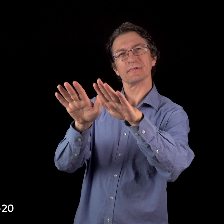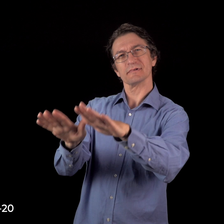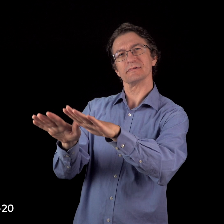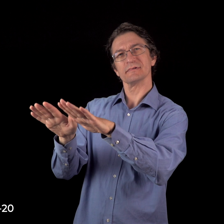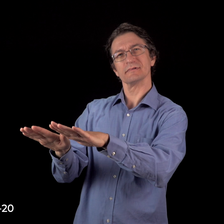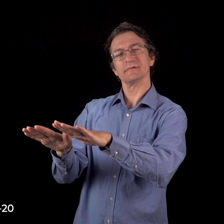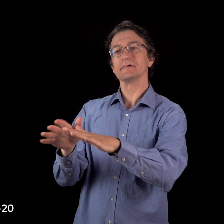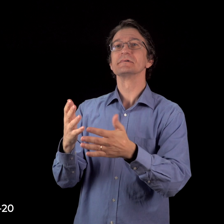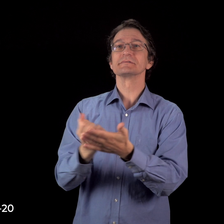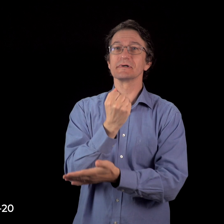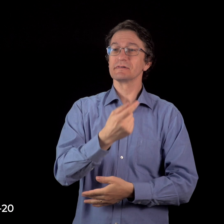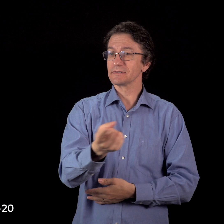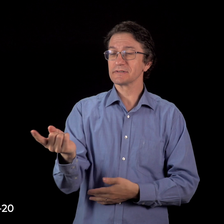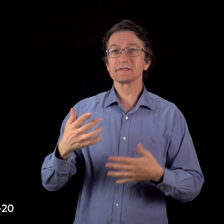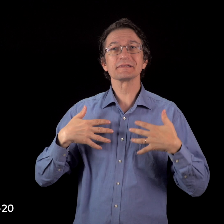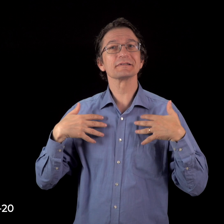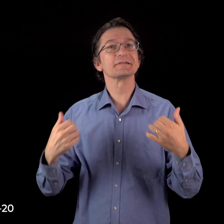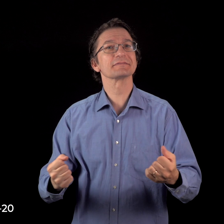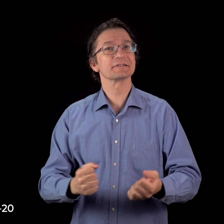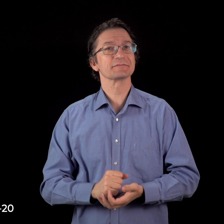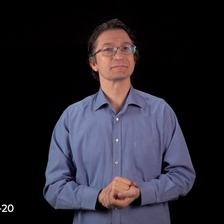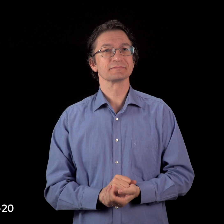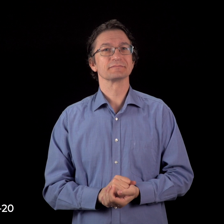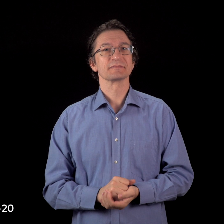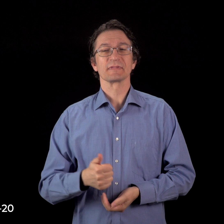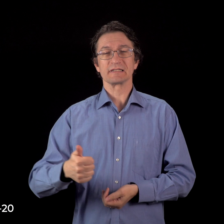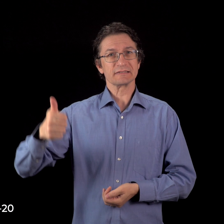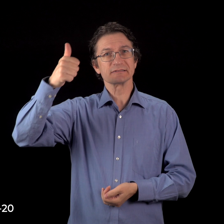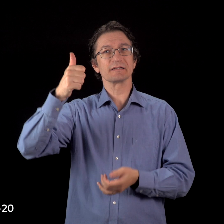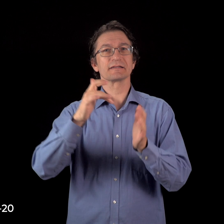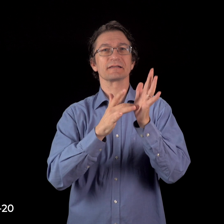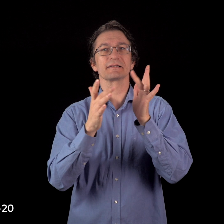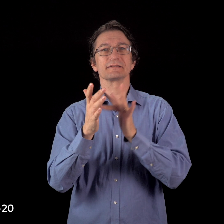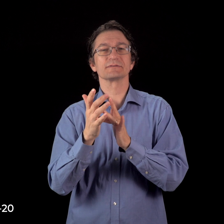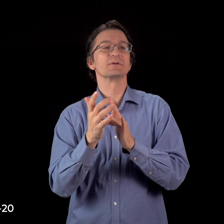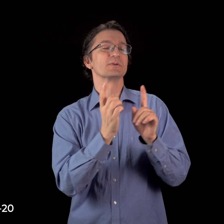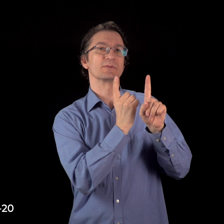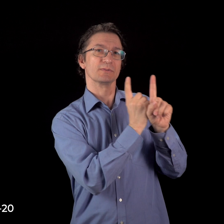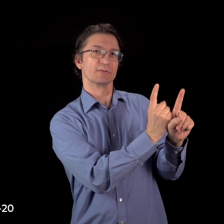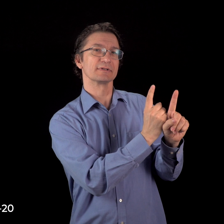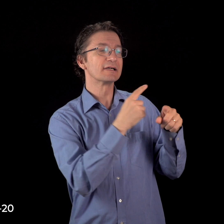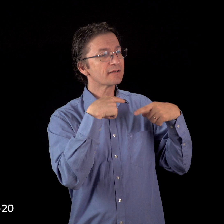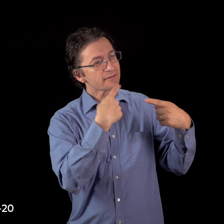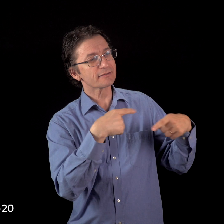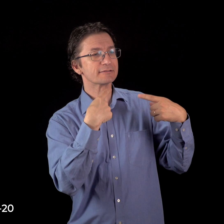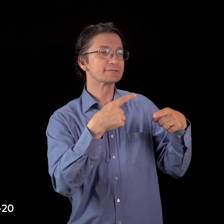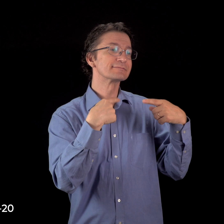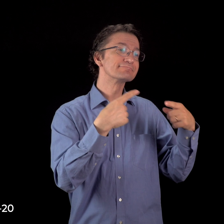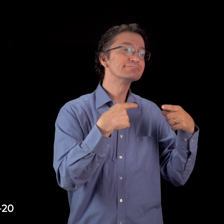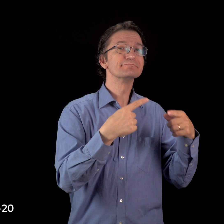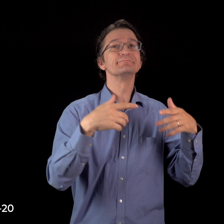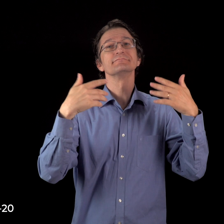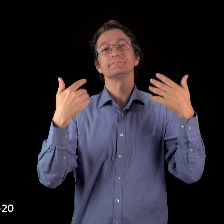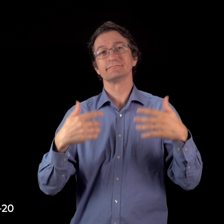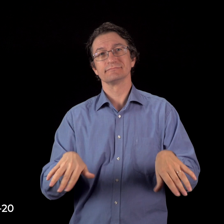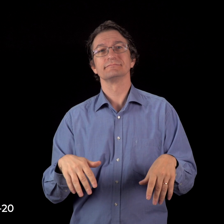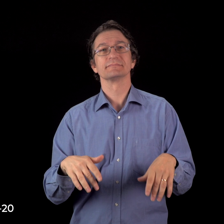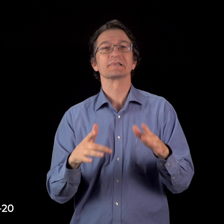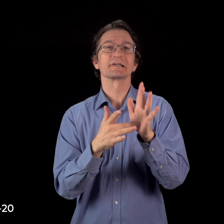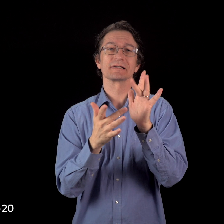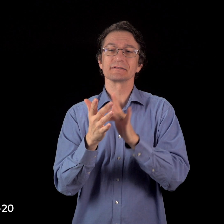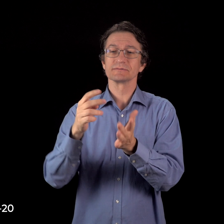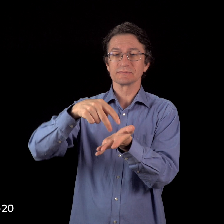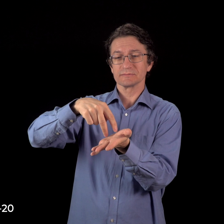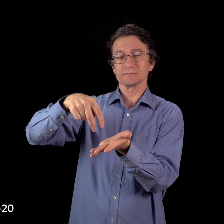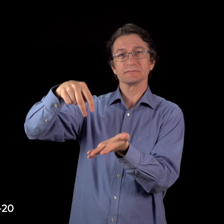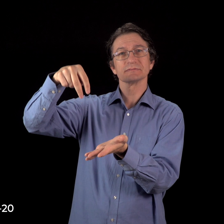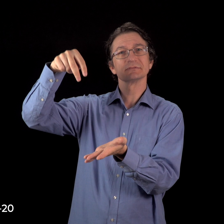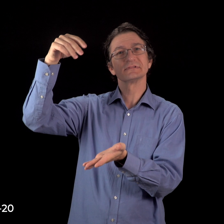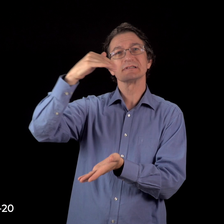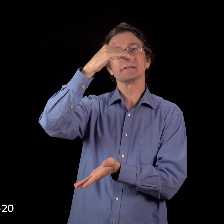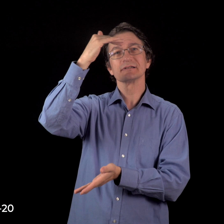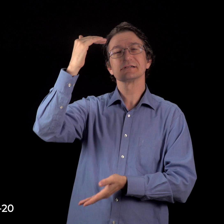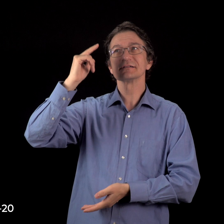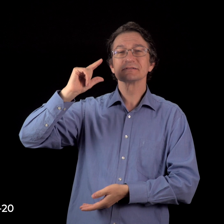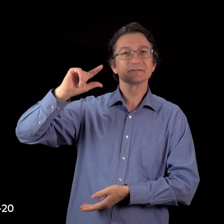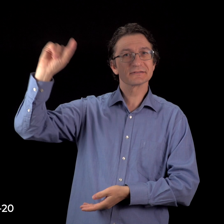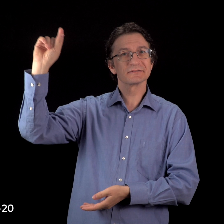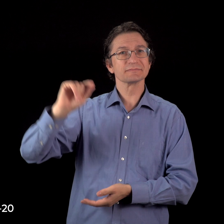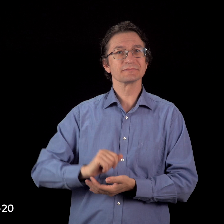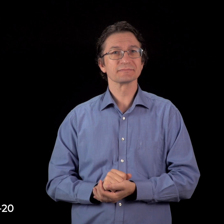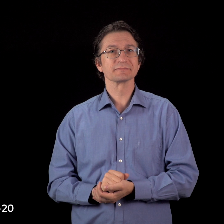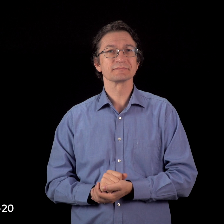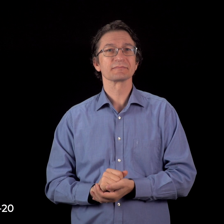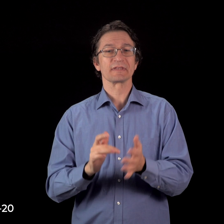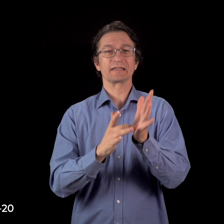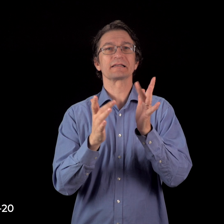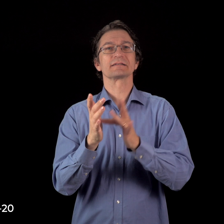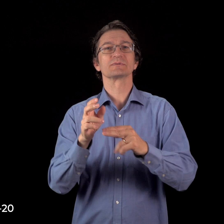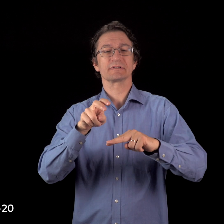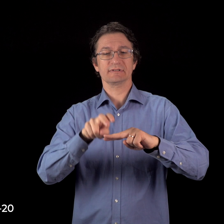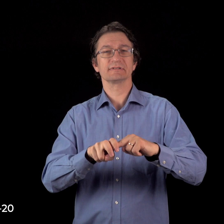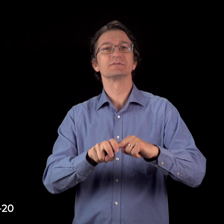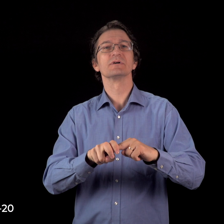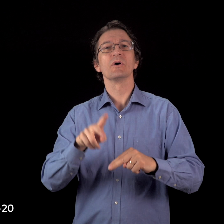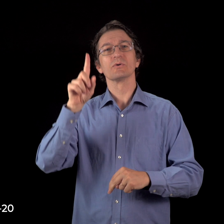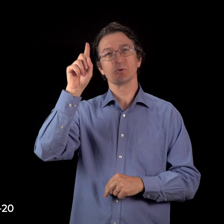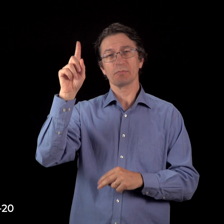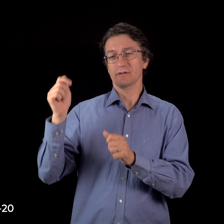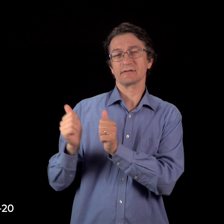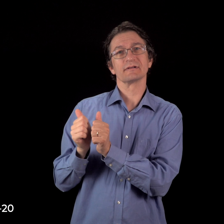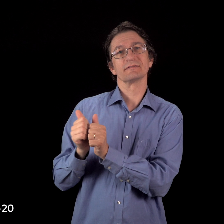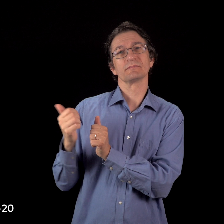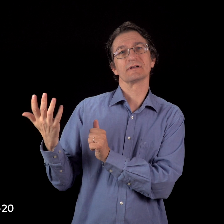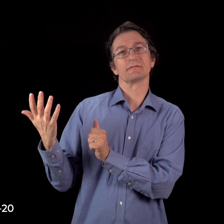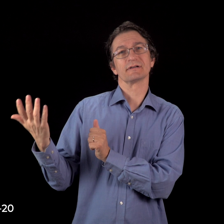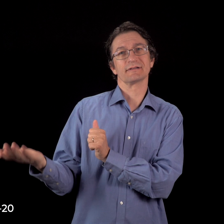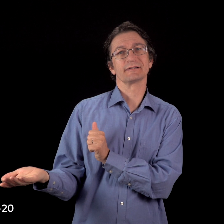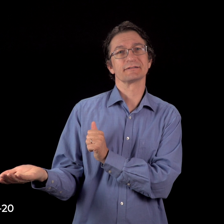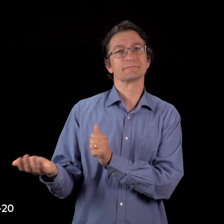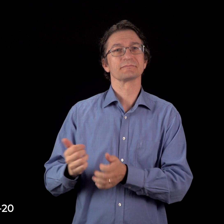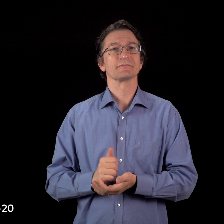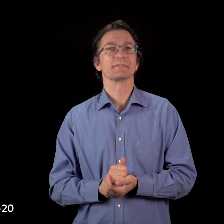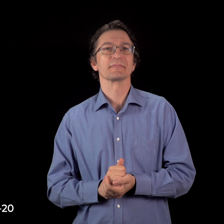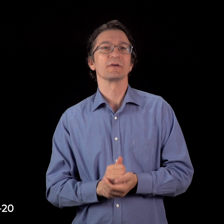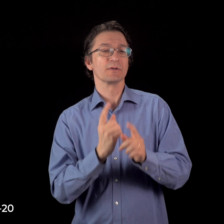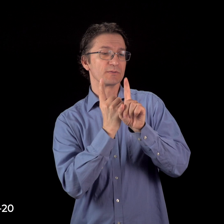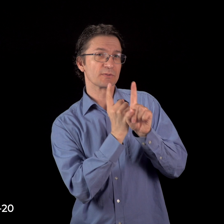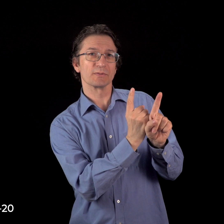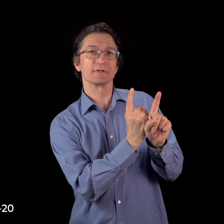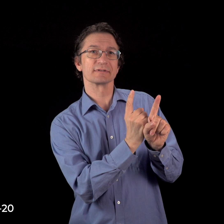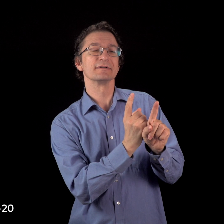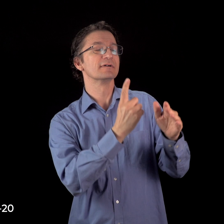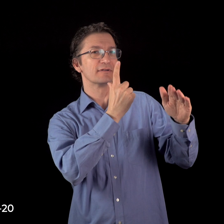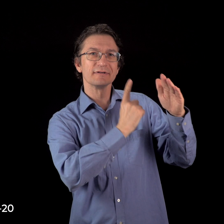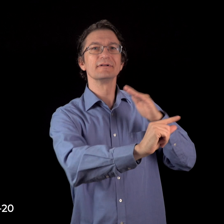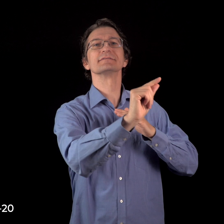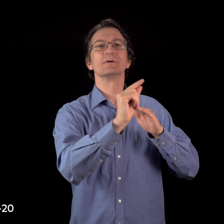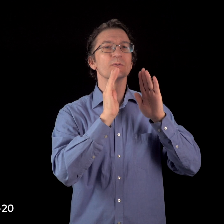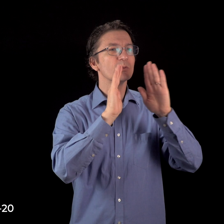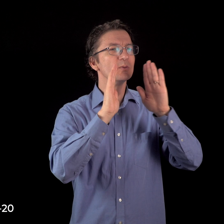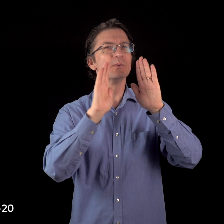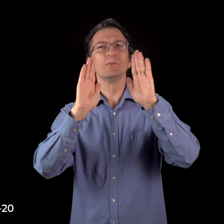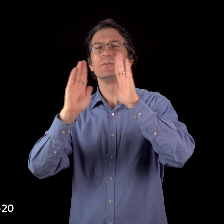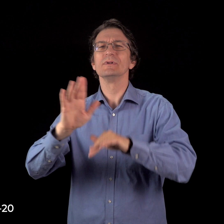After the Lord Jesus had spoken to them, He was taken up into heaven and sat down at the right hand of God.